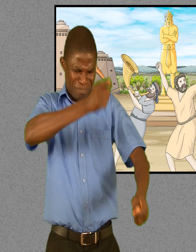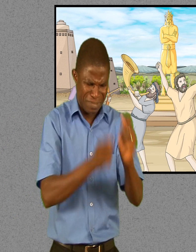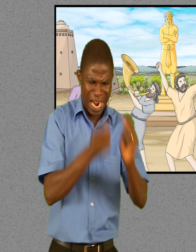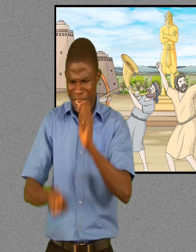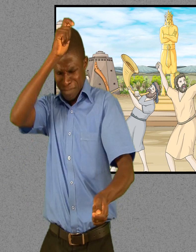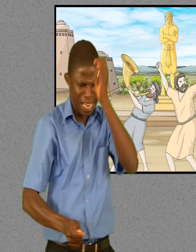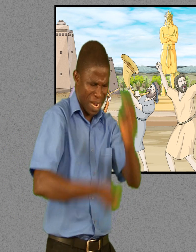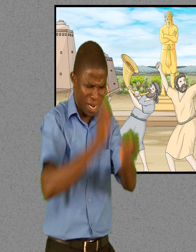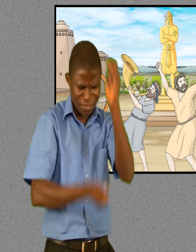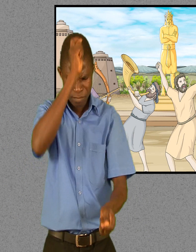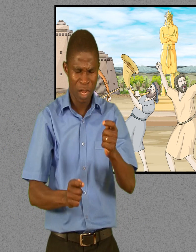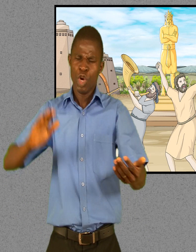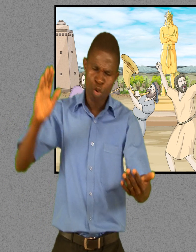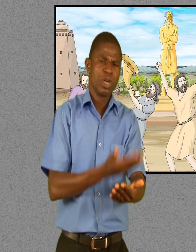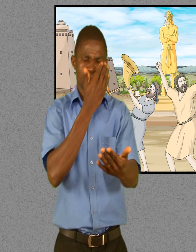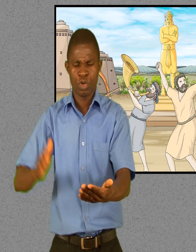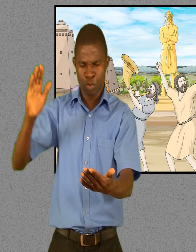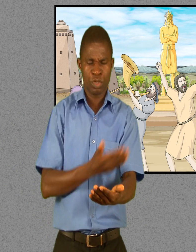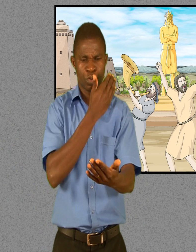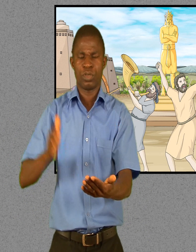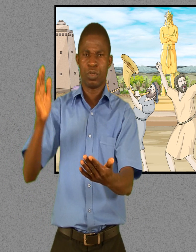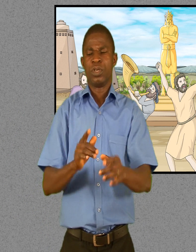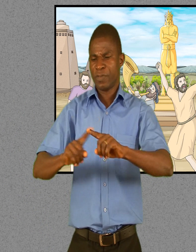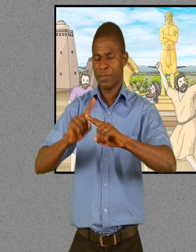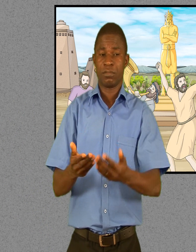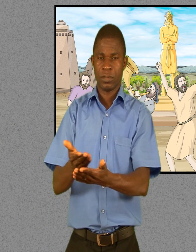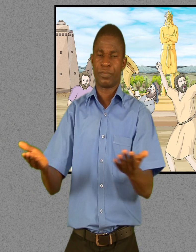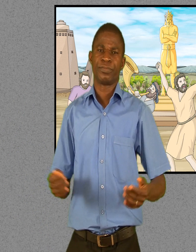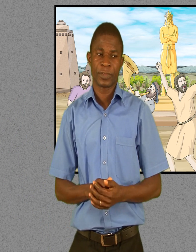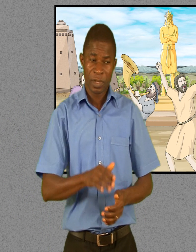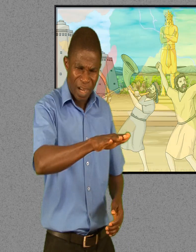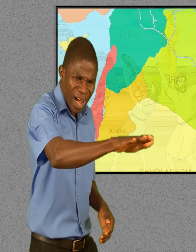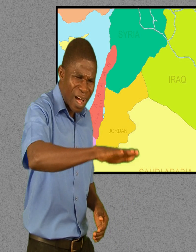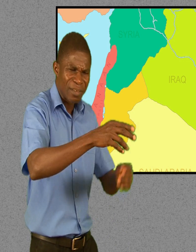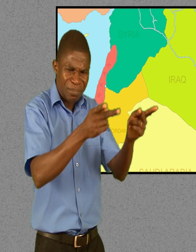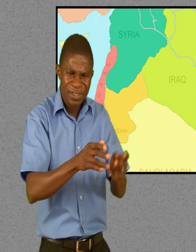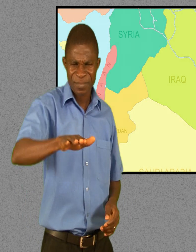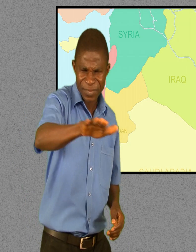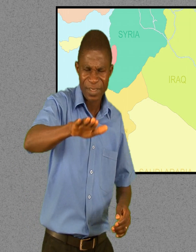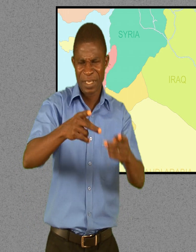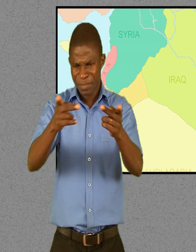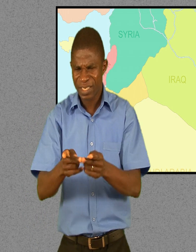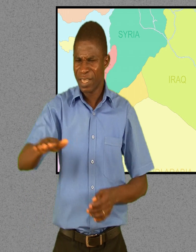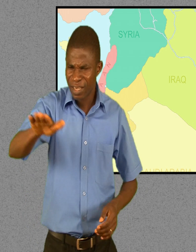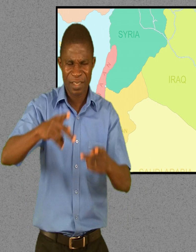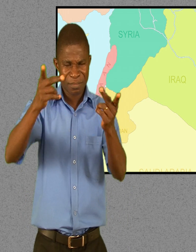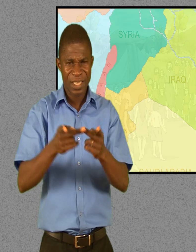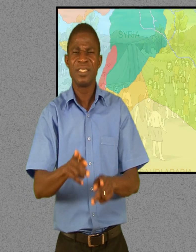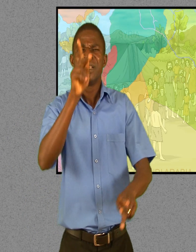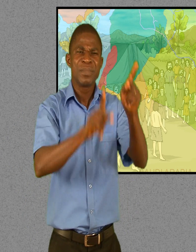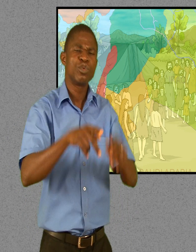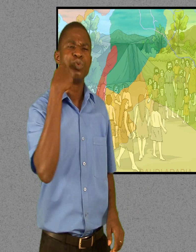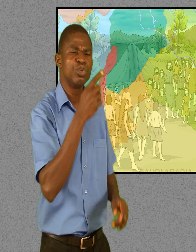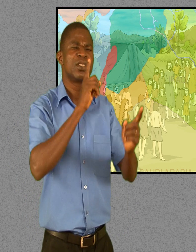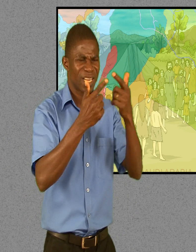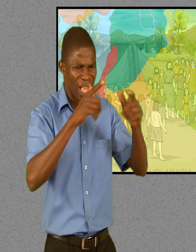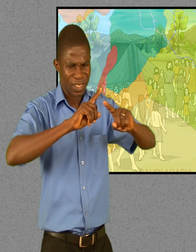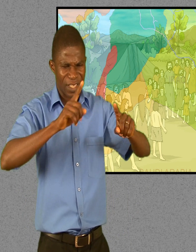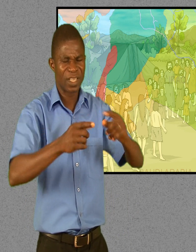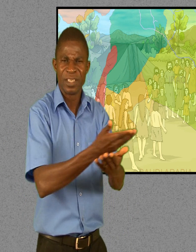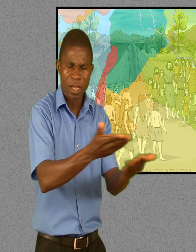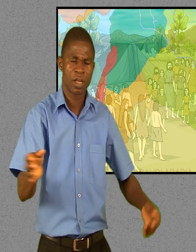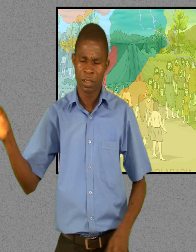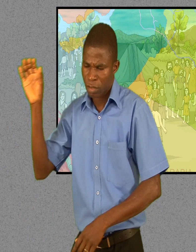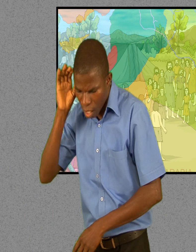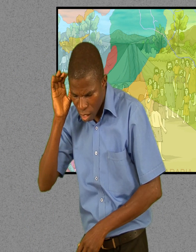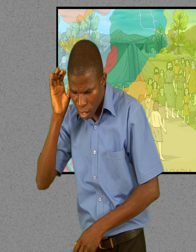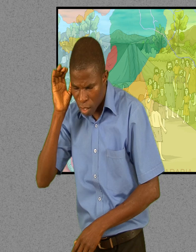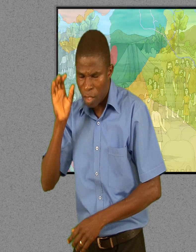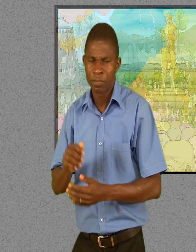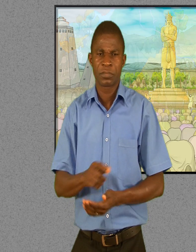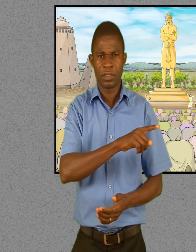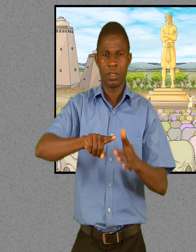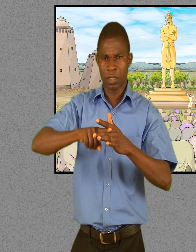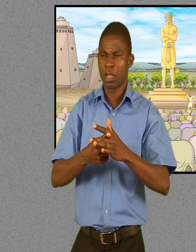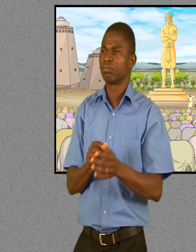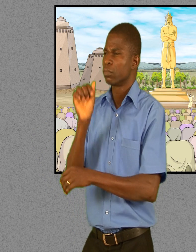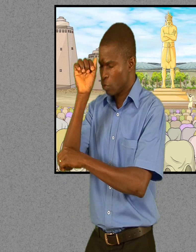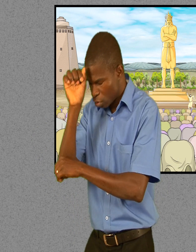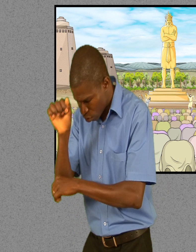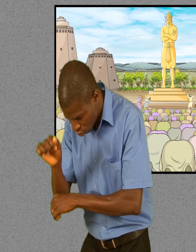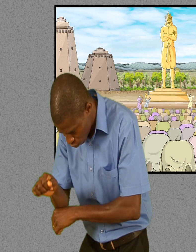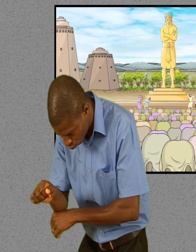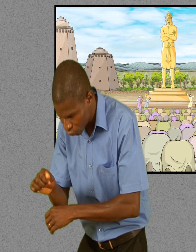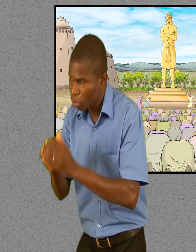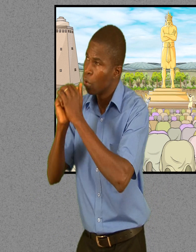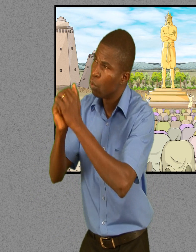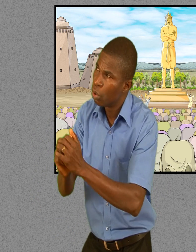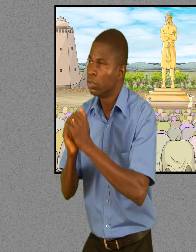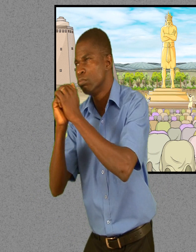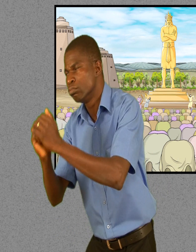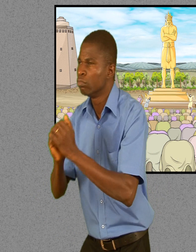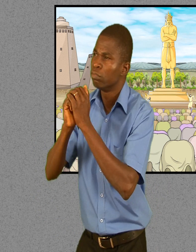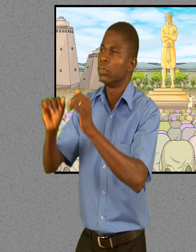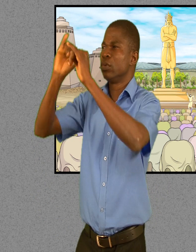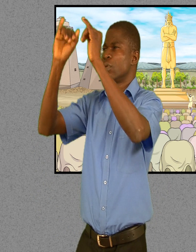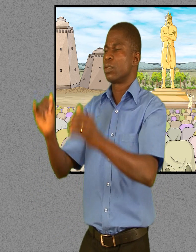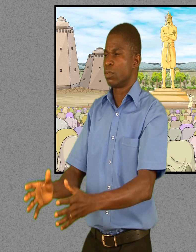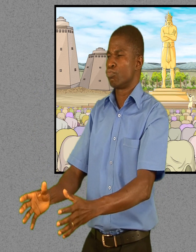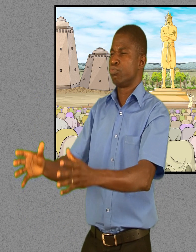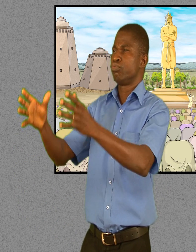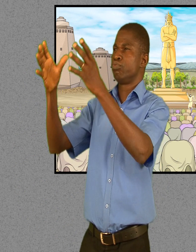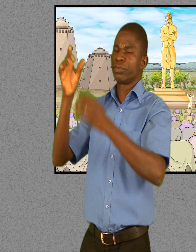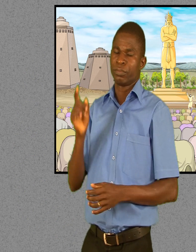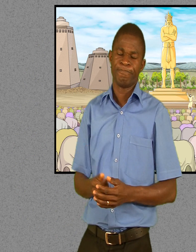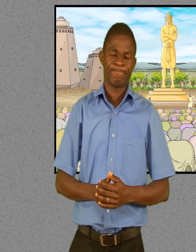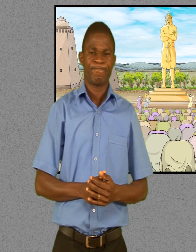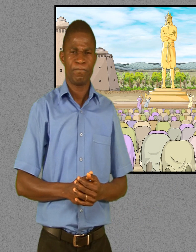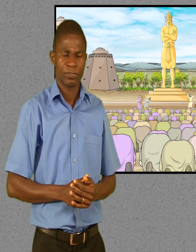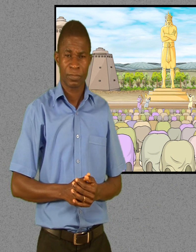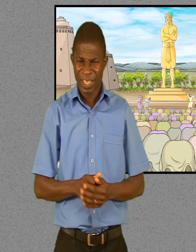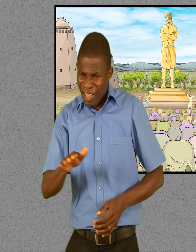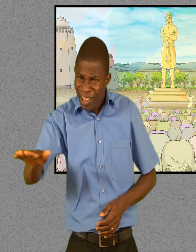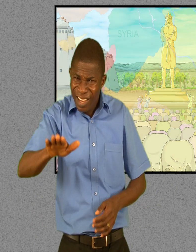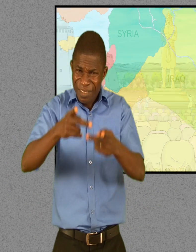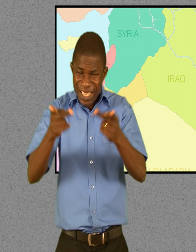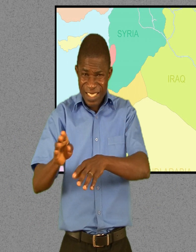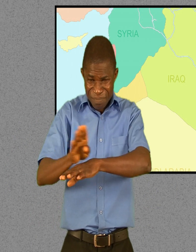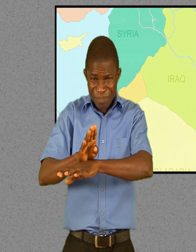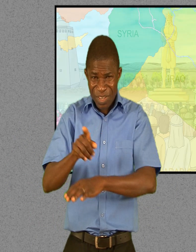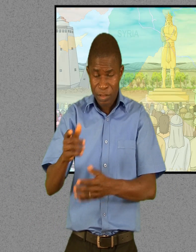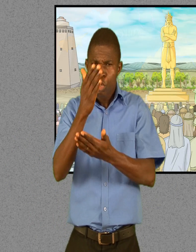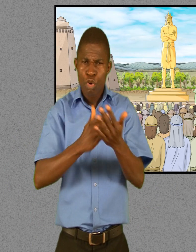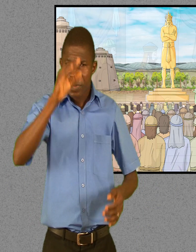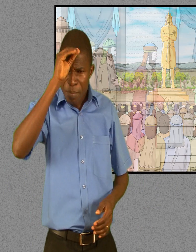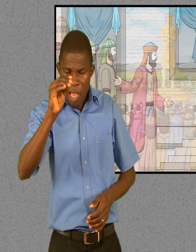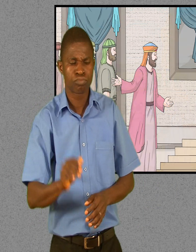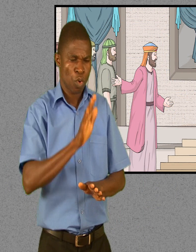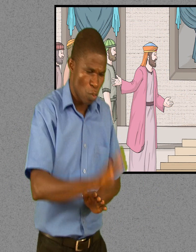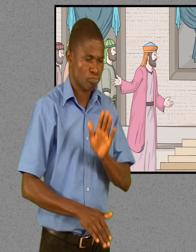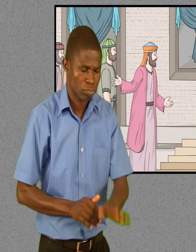Therefore, as soon as all the people heard the sound of the horn, flute, zither, lyre, harp, and all kinds of music, the people of every nation and language would fall down and worship the golden statue that King Nebuchadnezzar had set up.